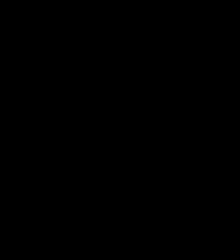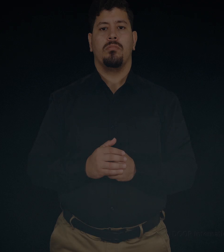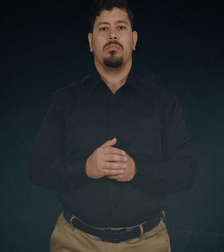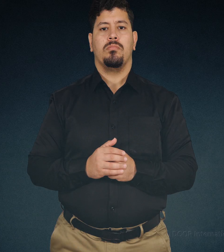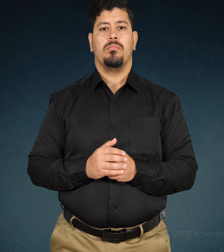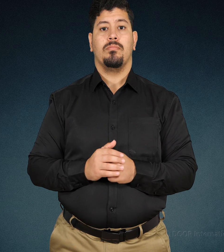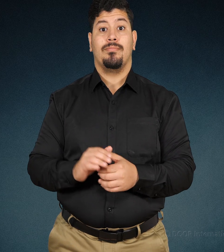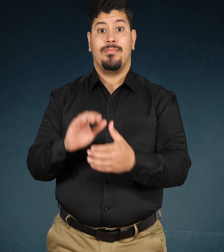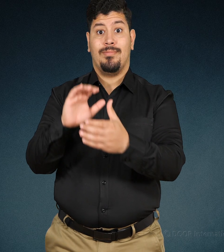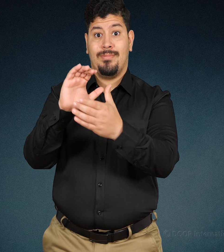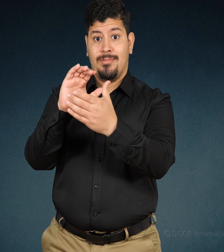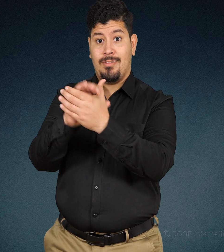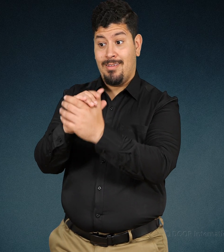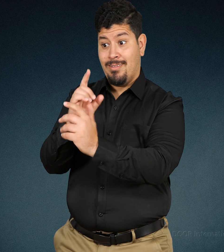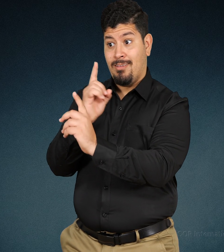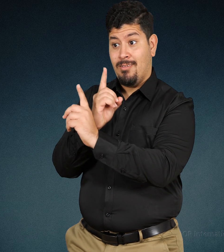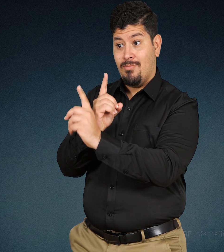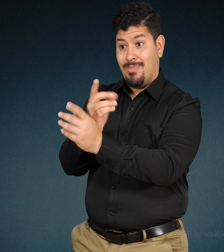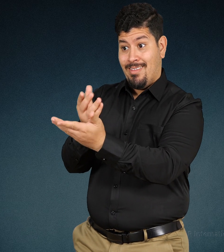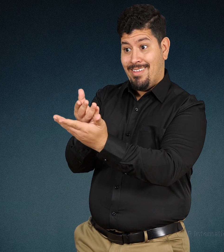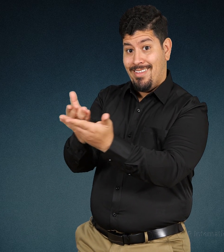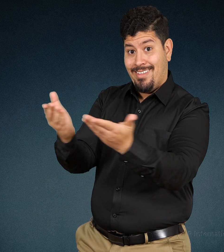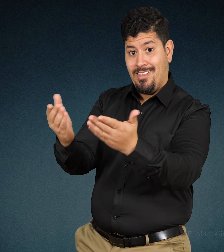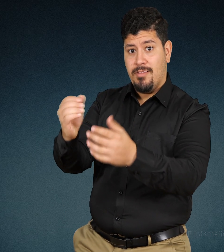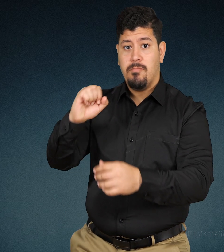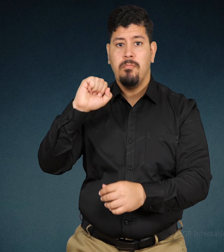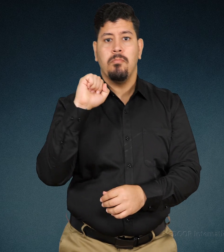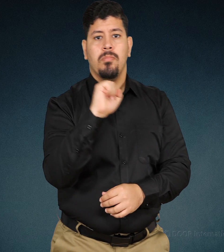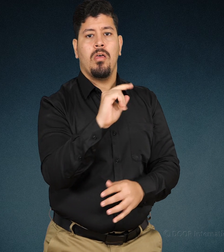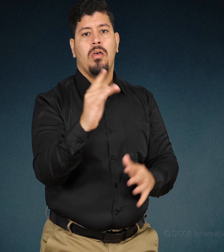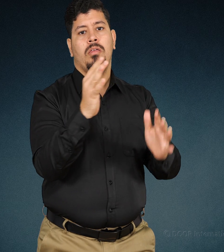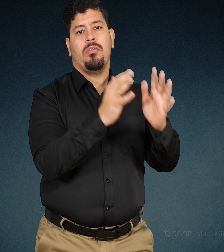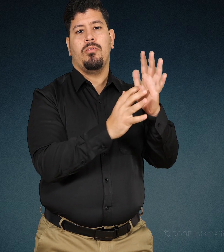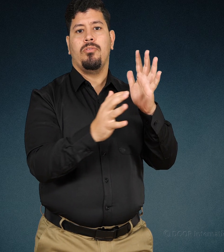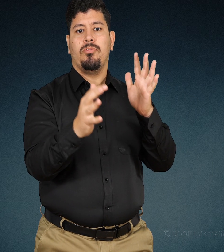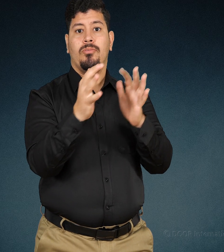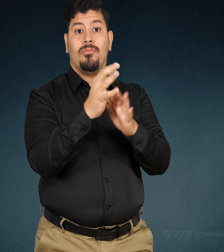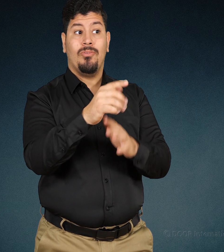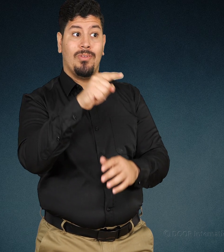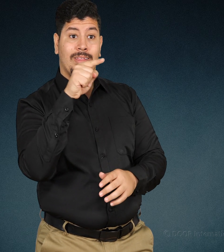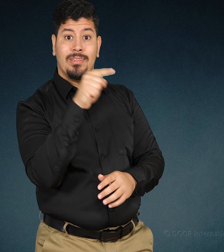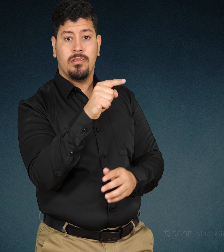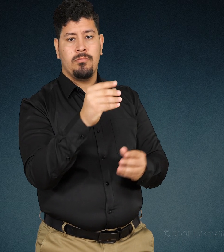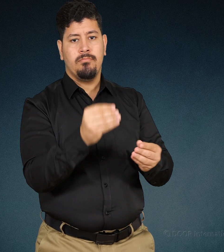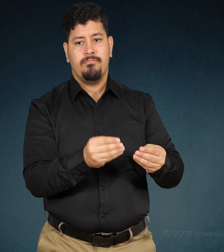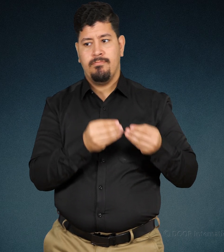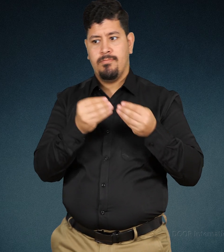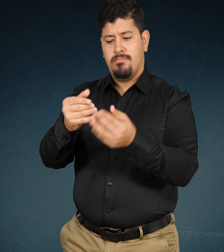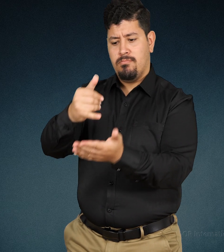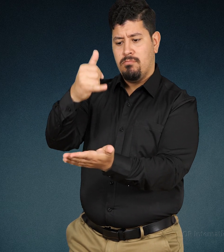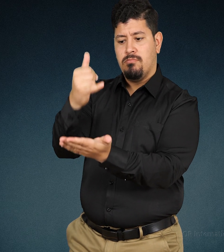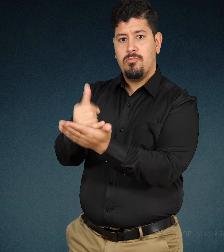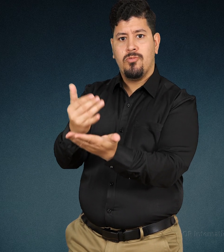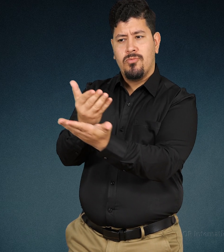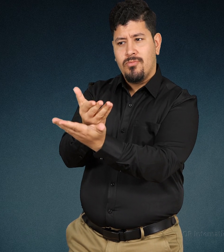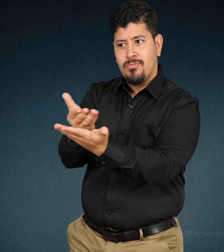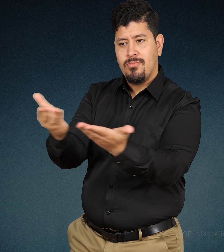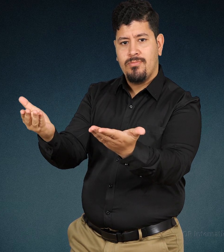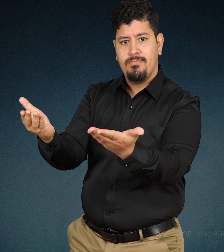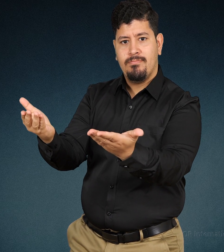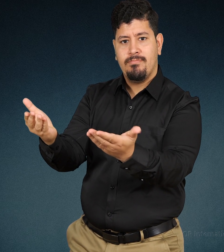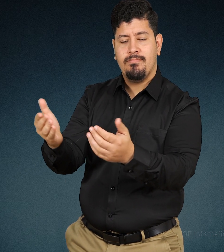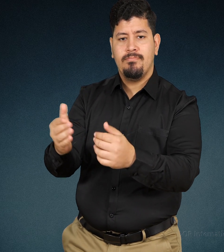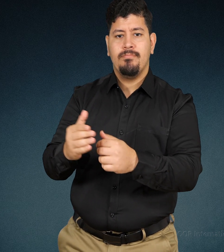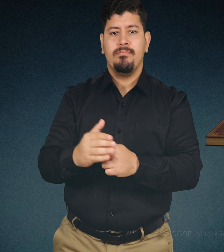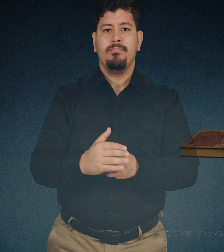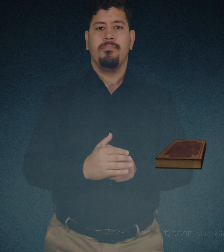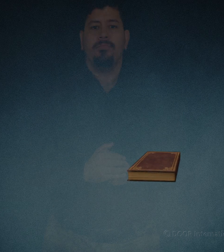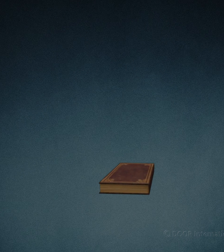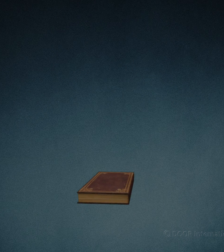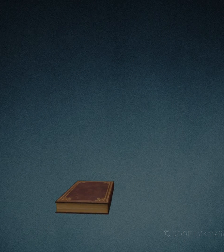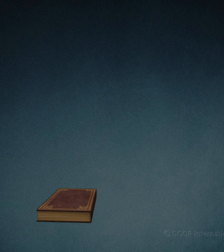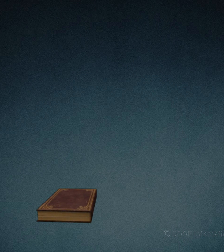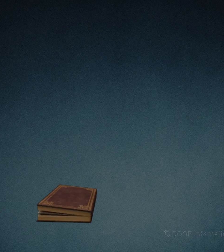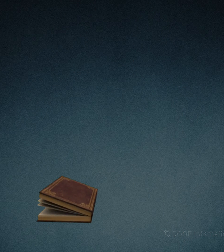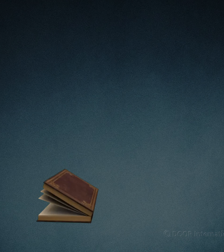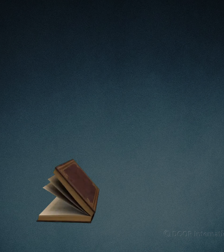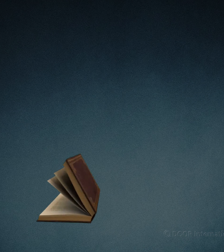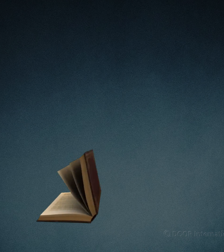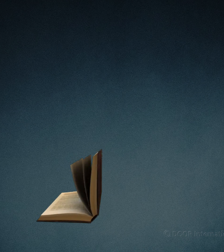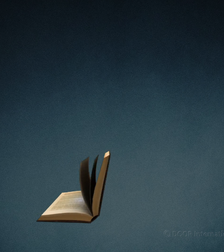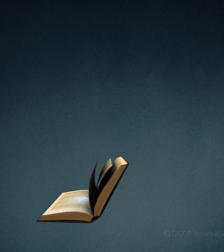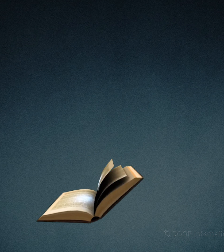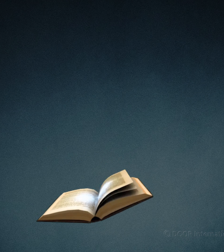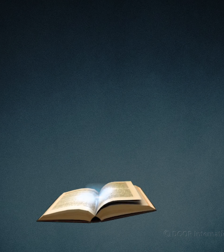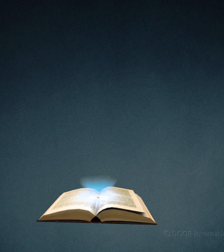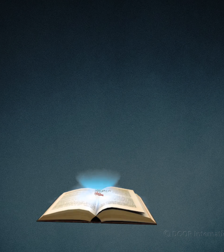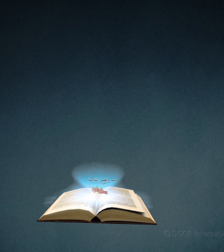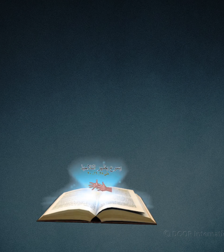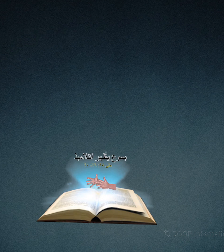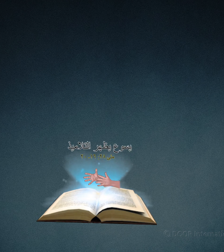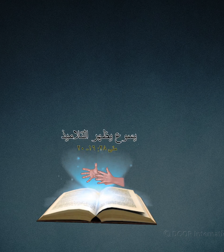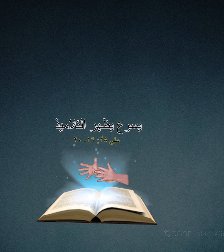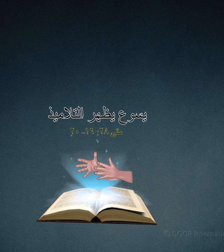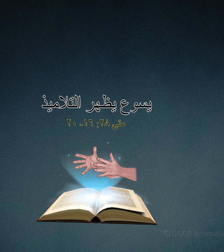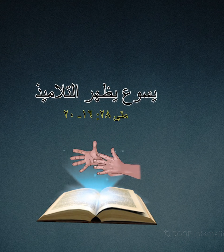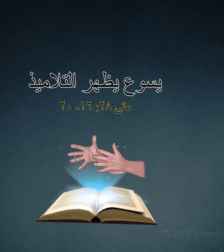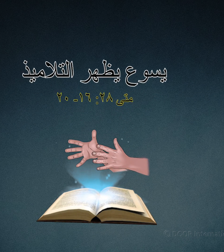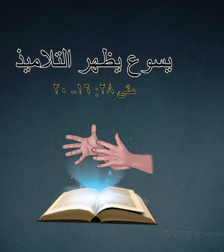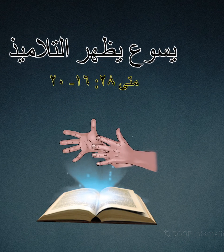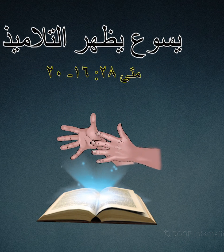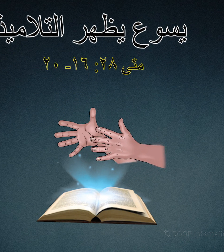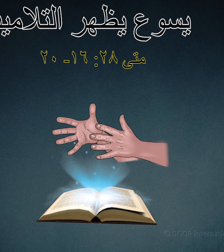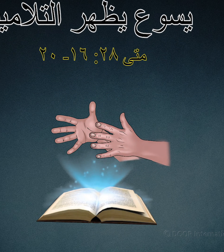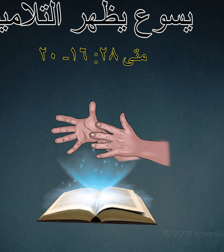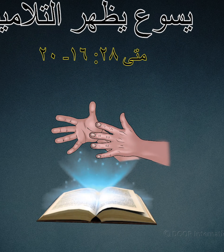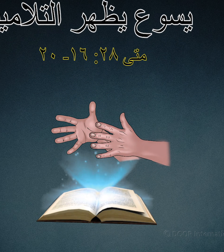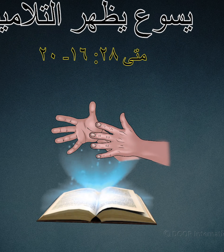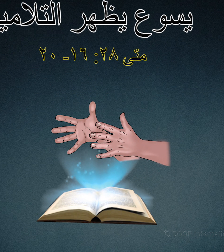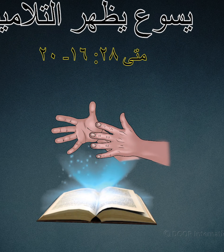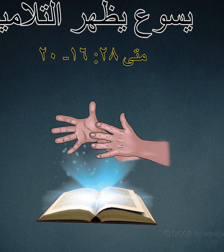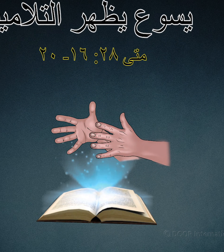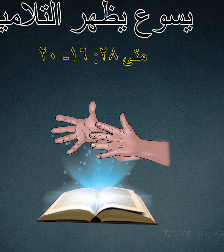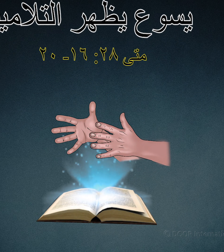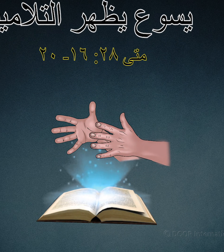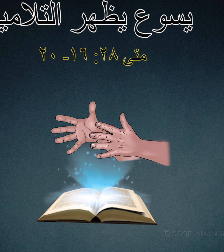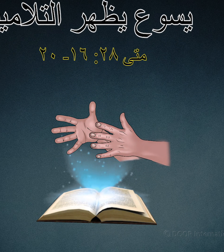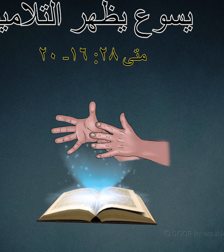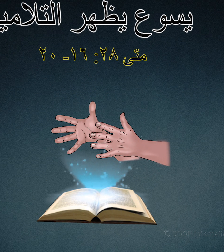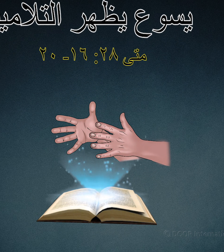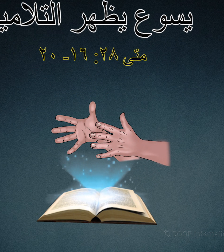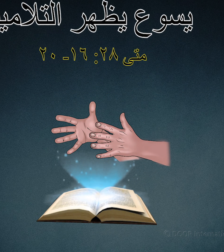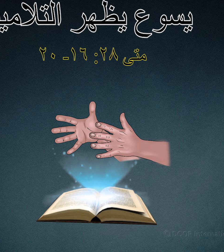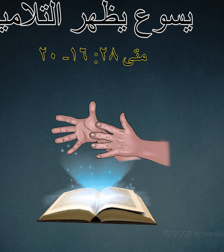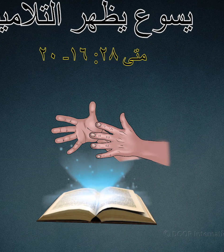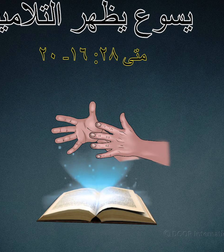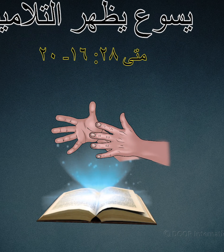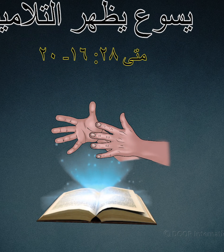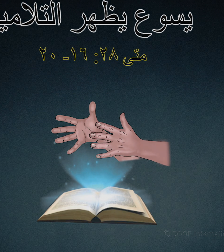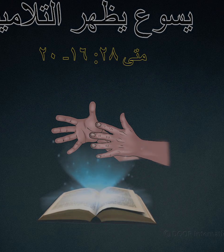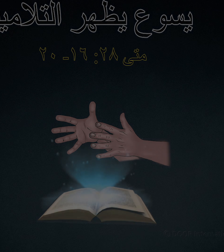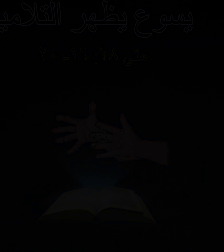Jesus commissions the disciples